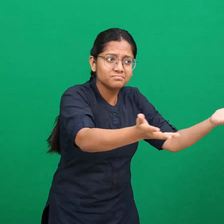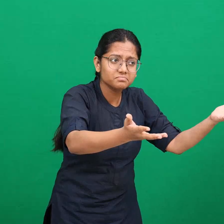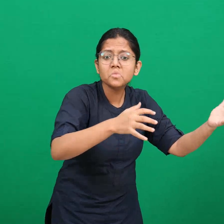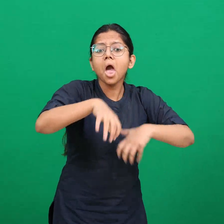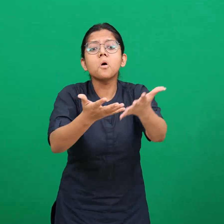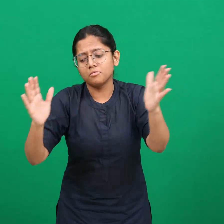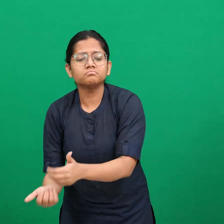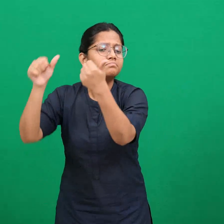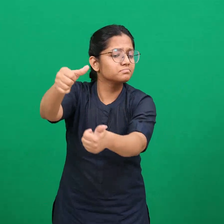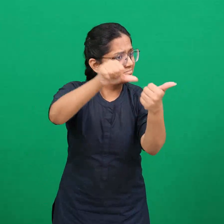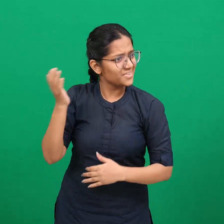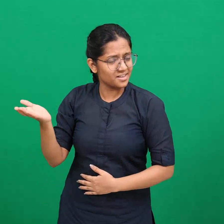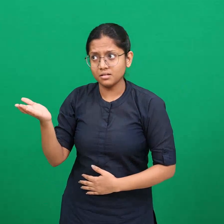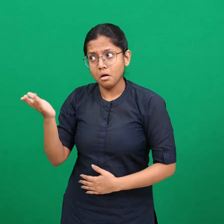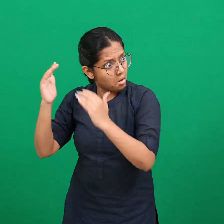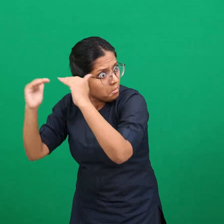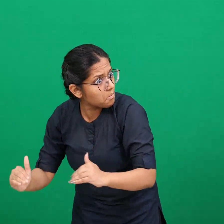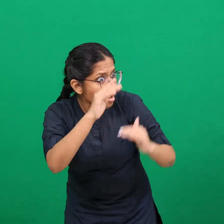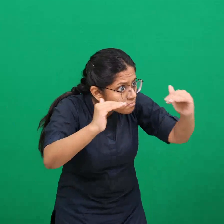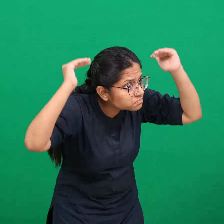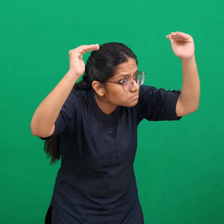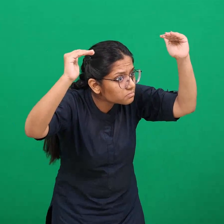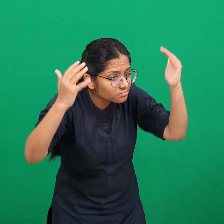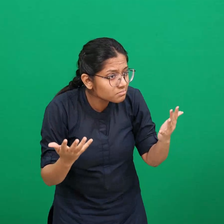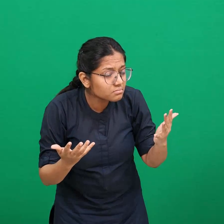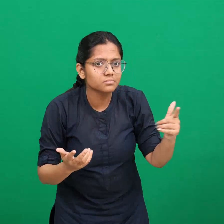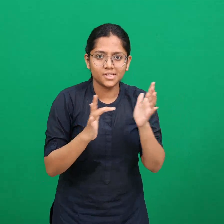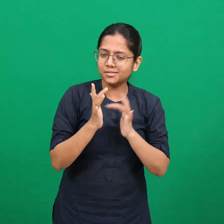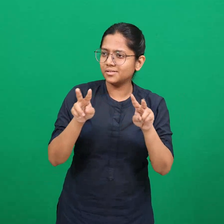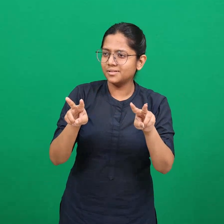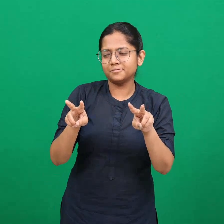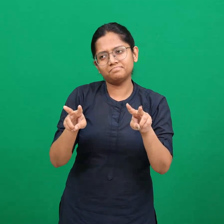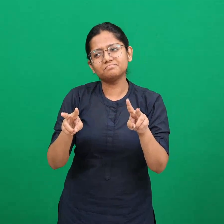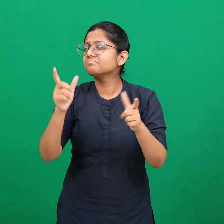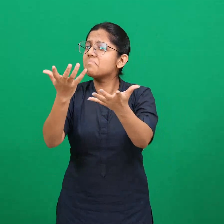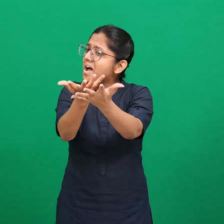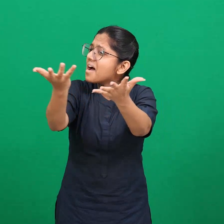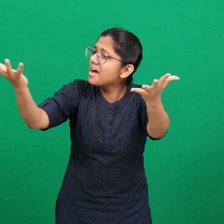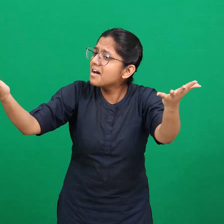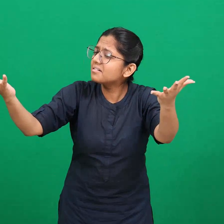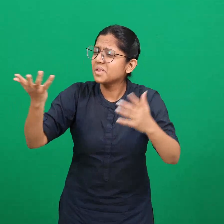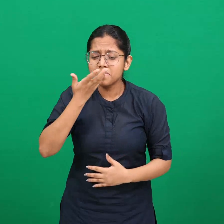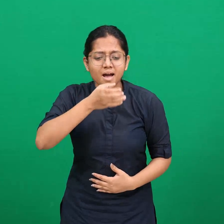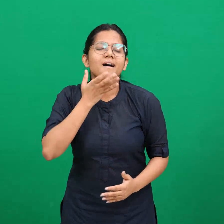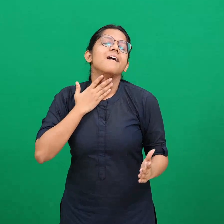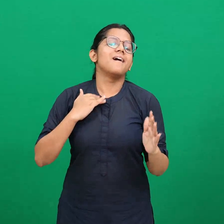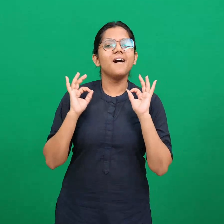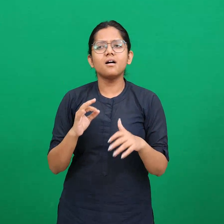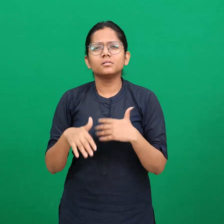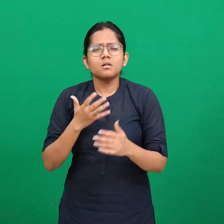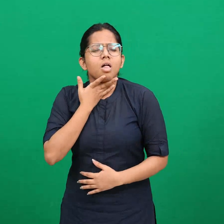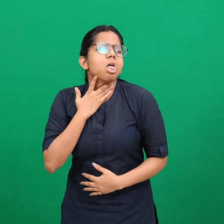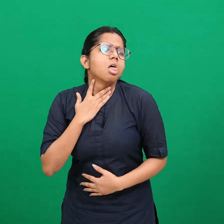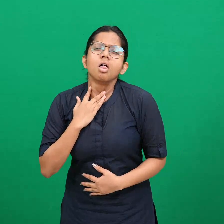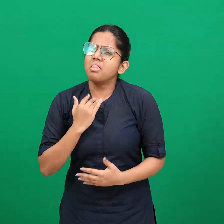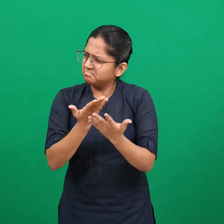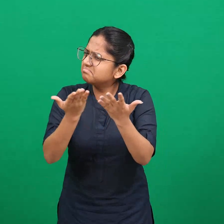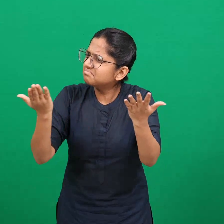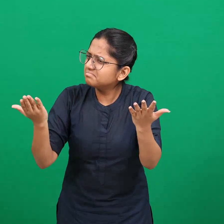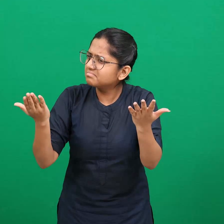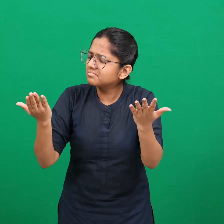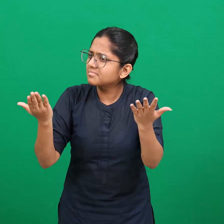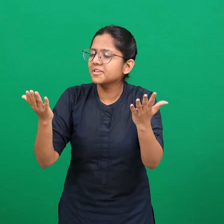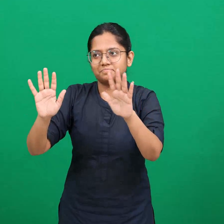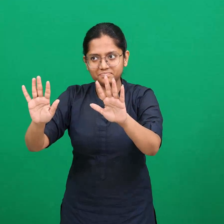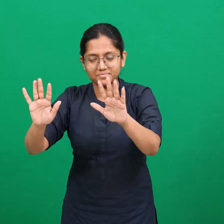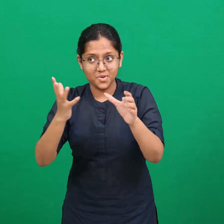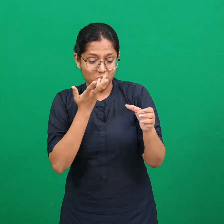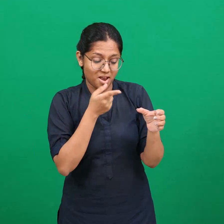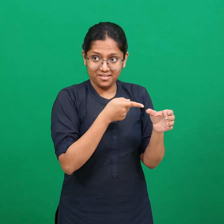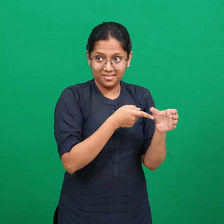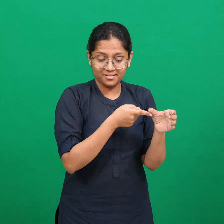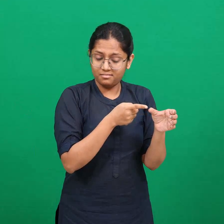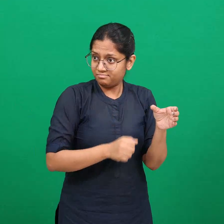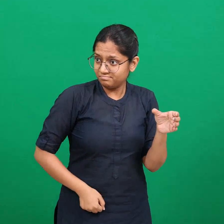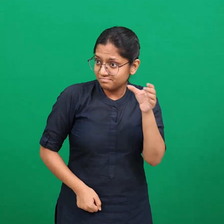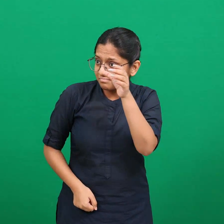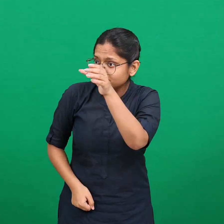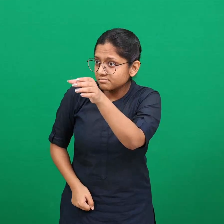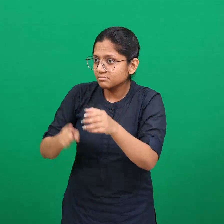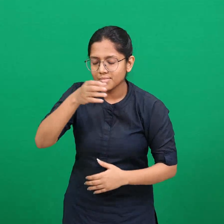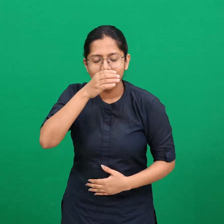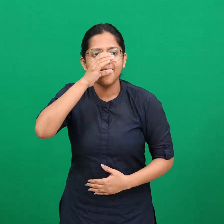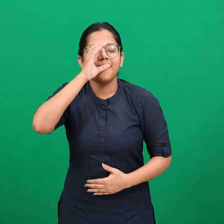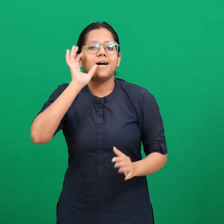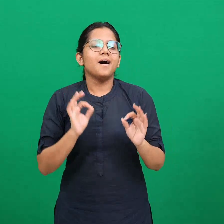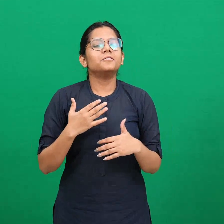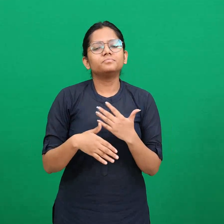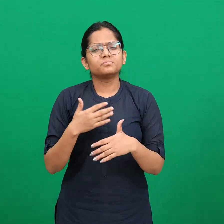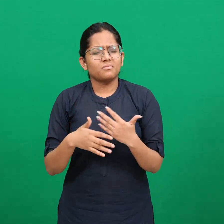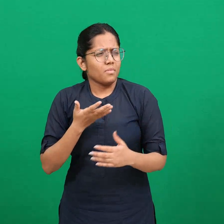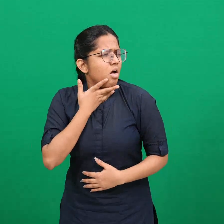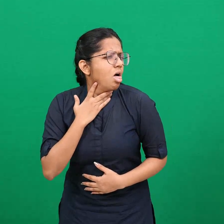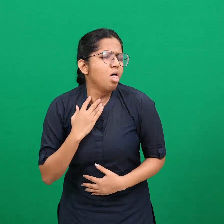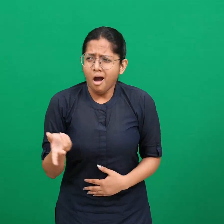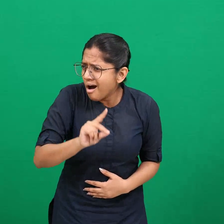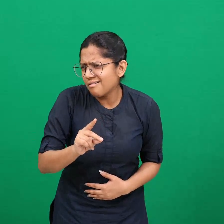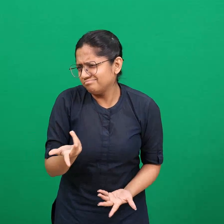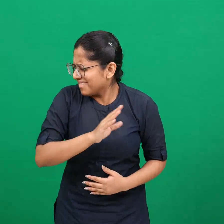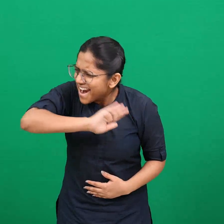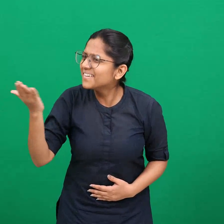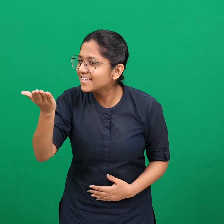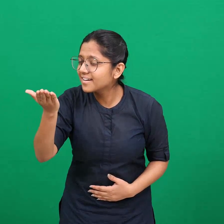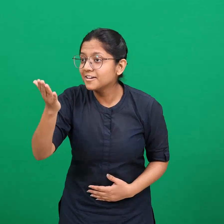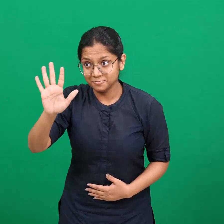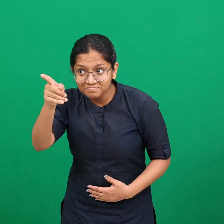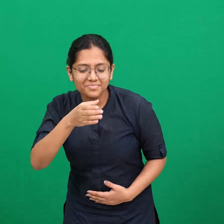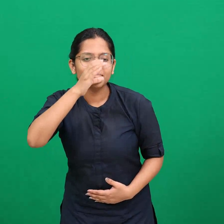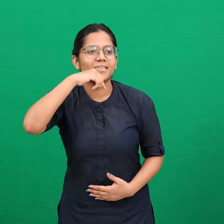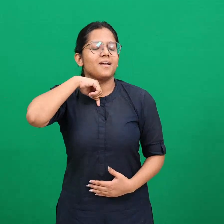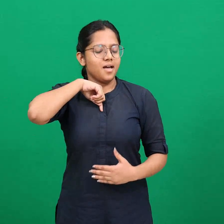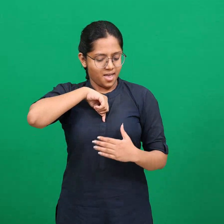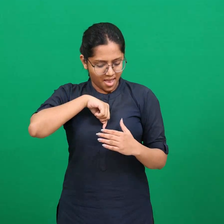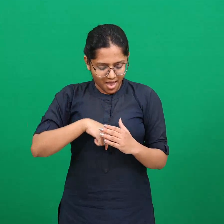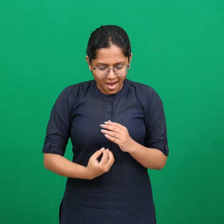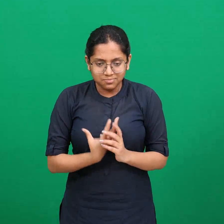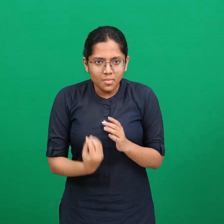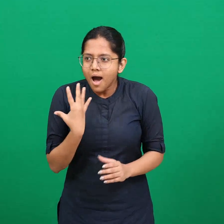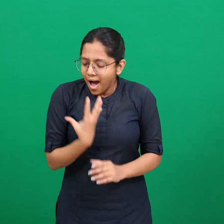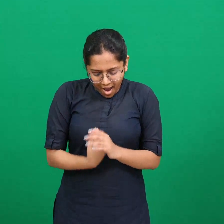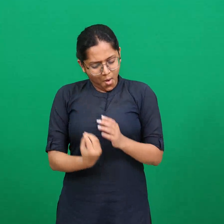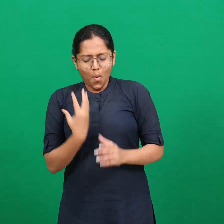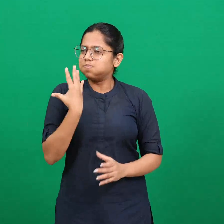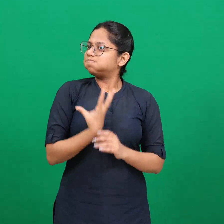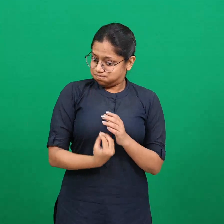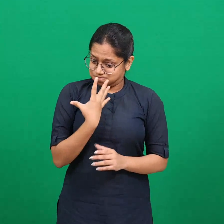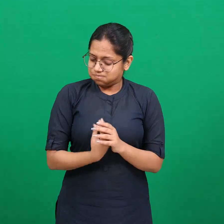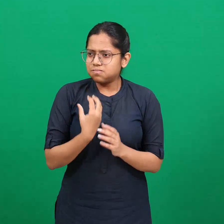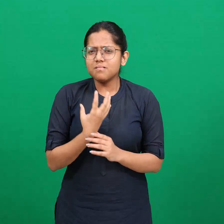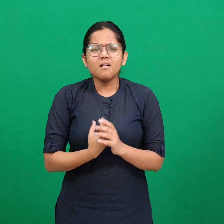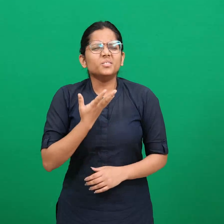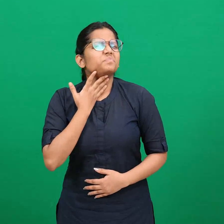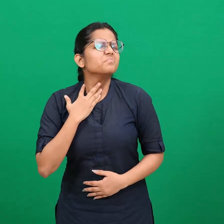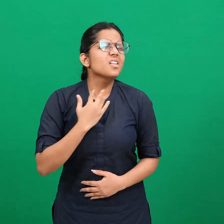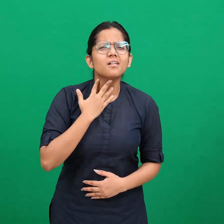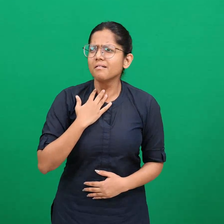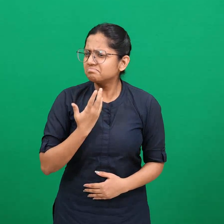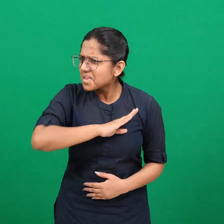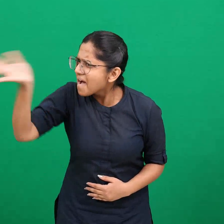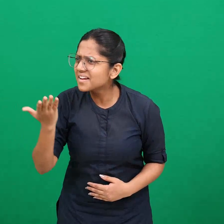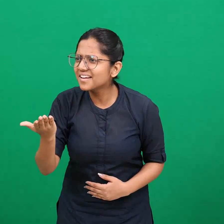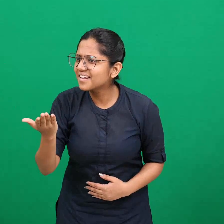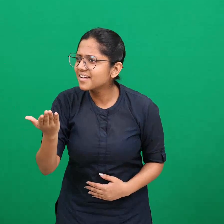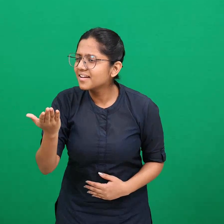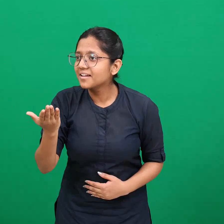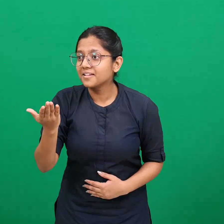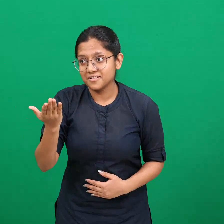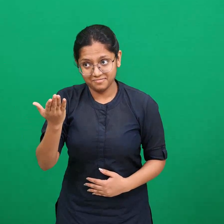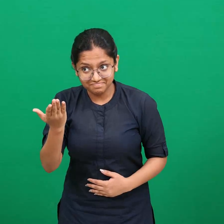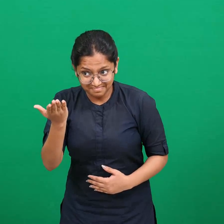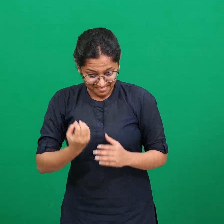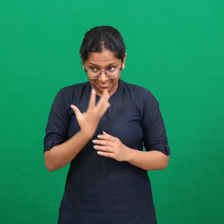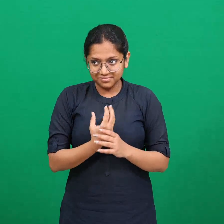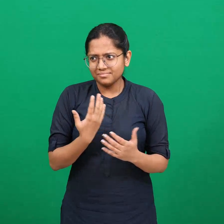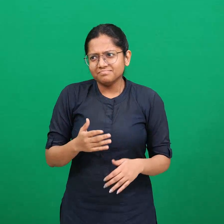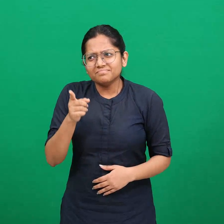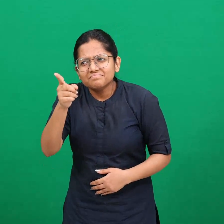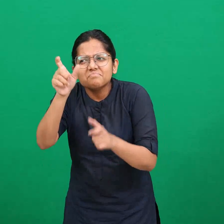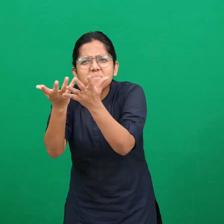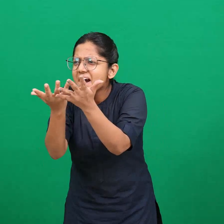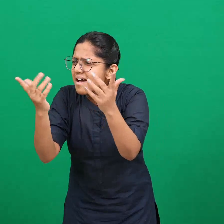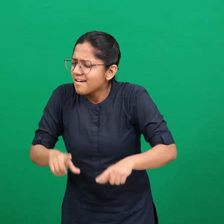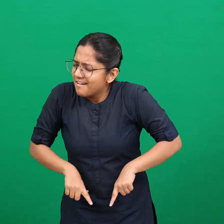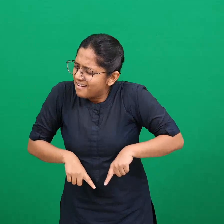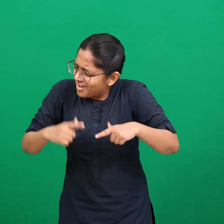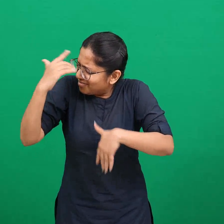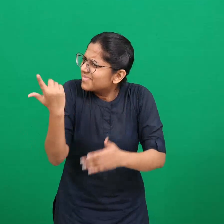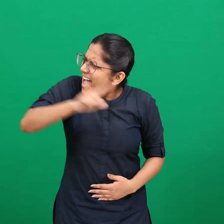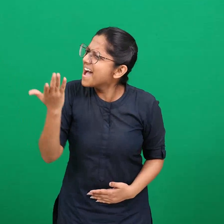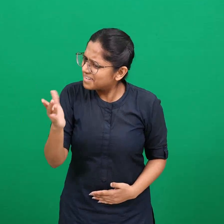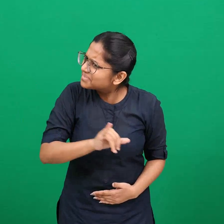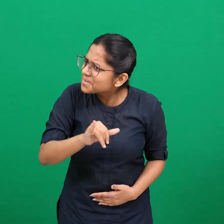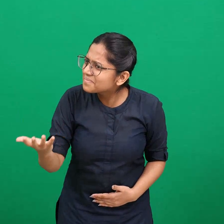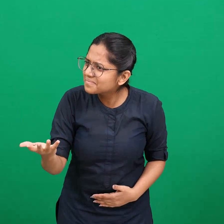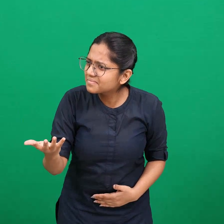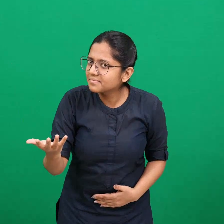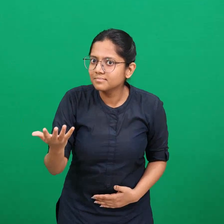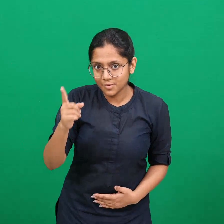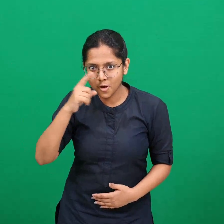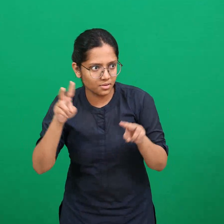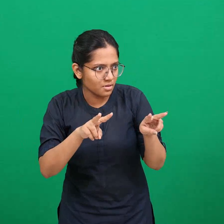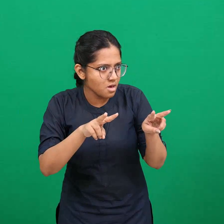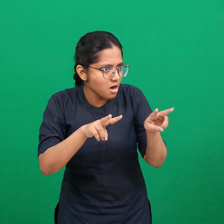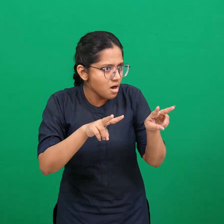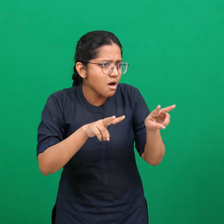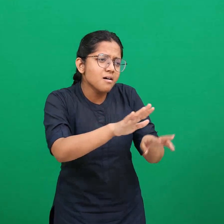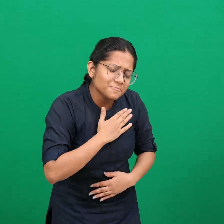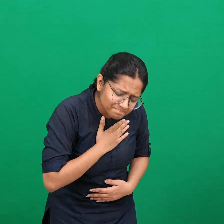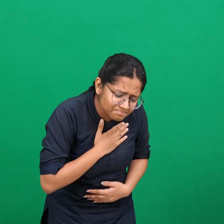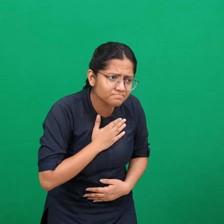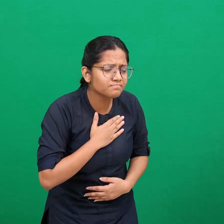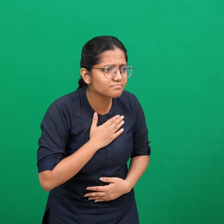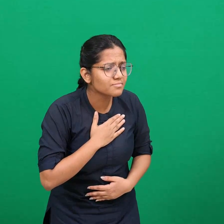Jesus said to her, "Everyone who drinks this water will be thirsty again. But whoever drinks the water I give him will never thirst. Indeed, the water I give him will become in him a fount of water springing up to eternal life."